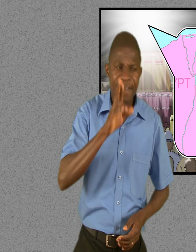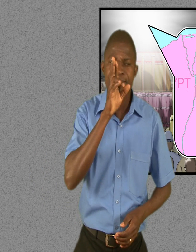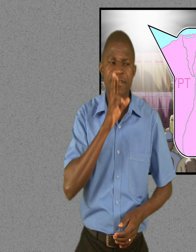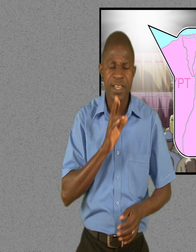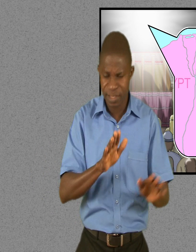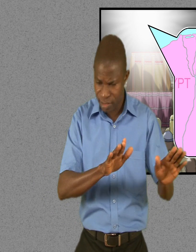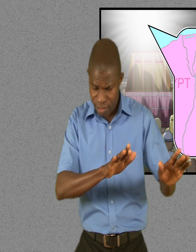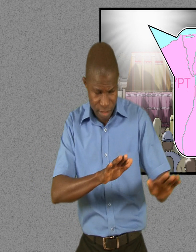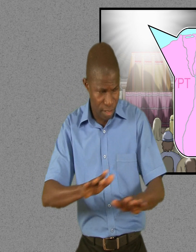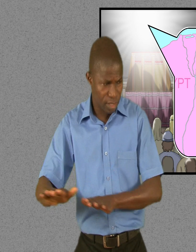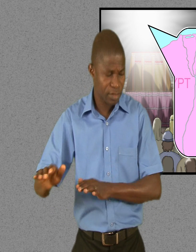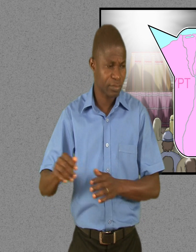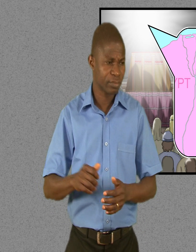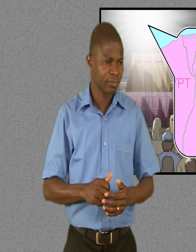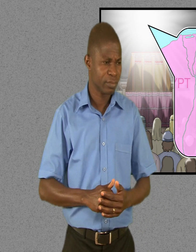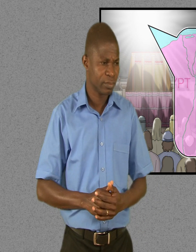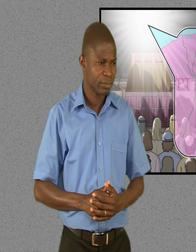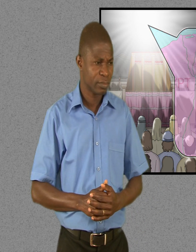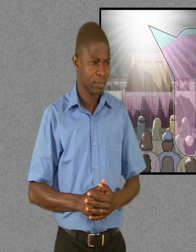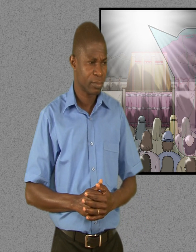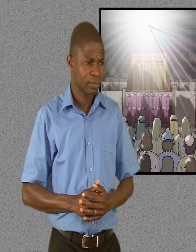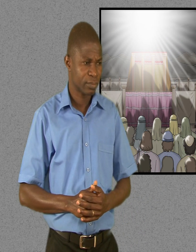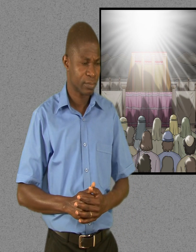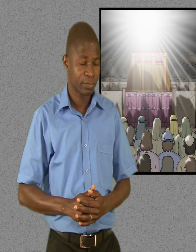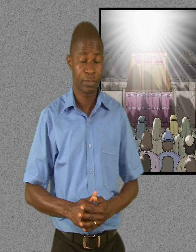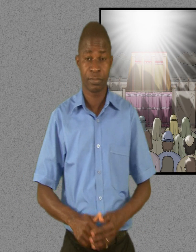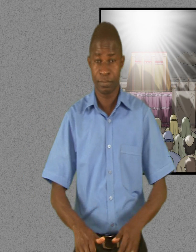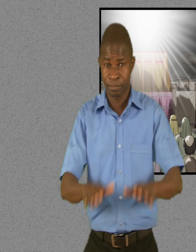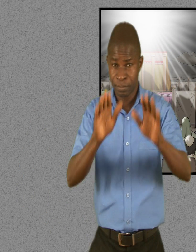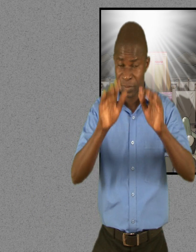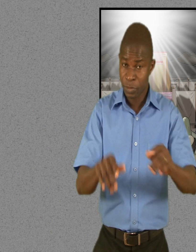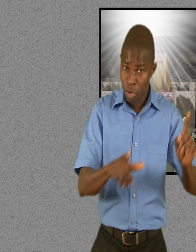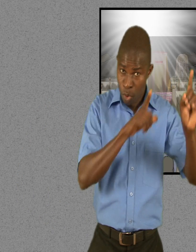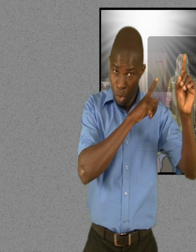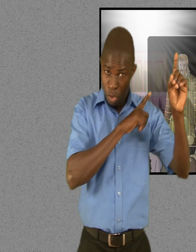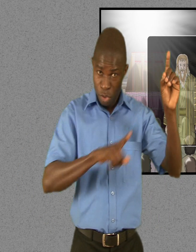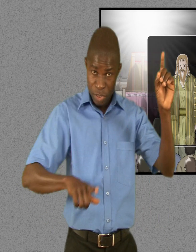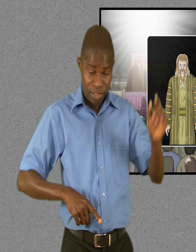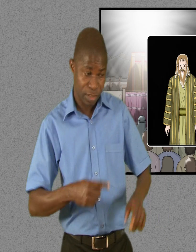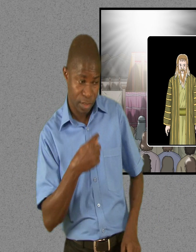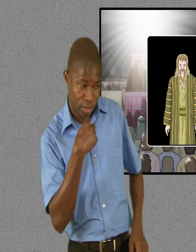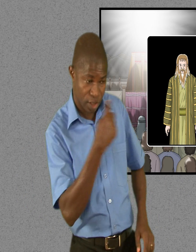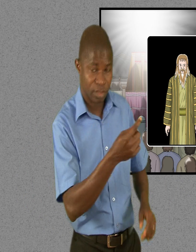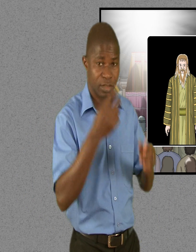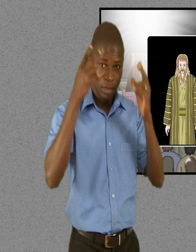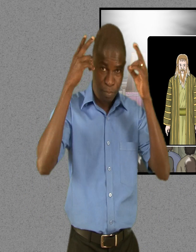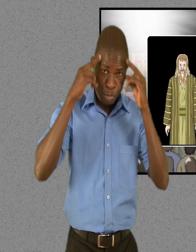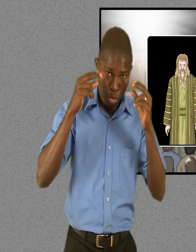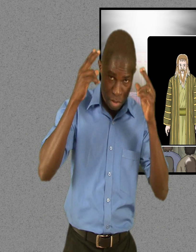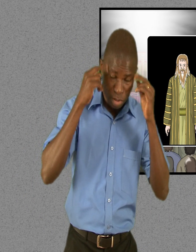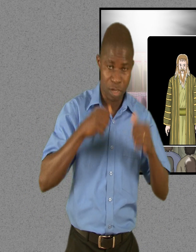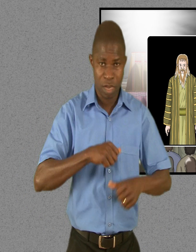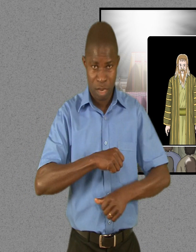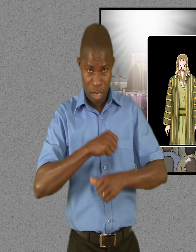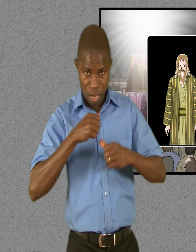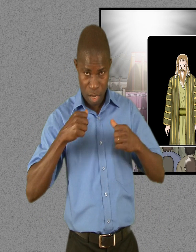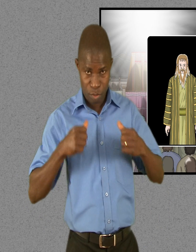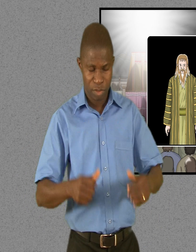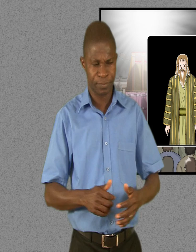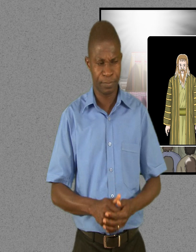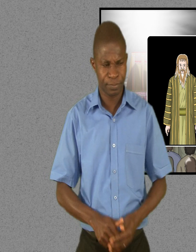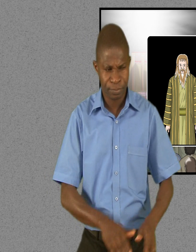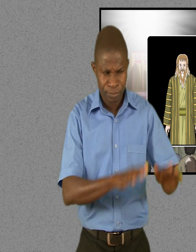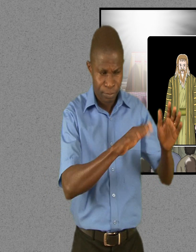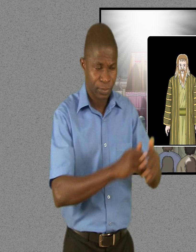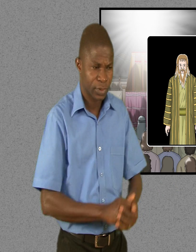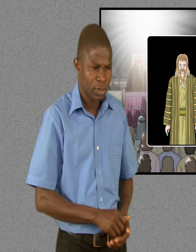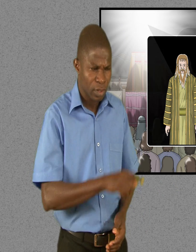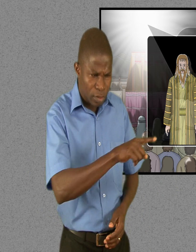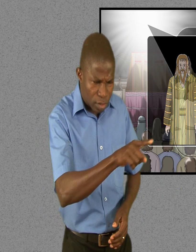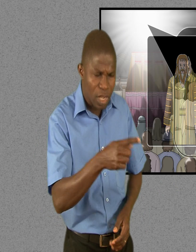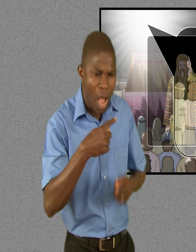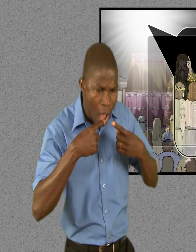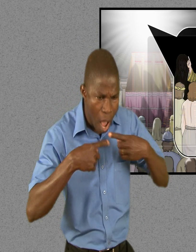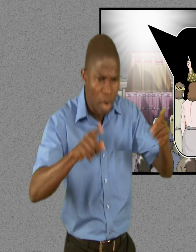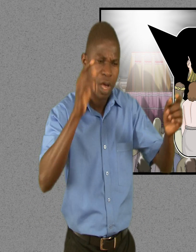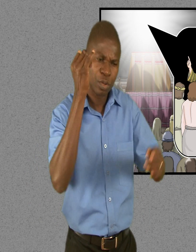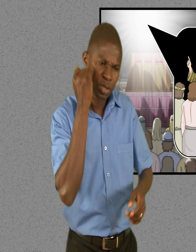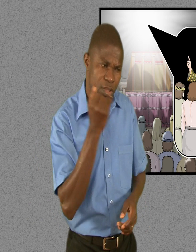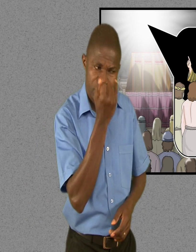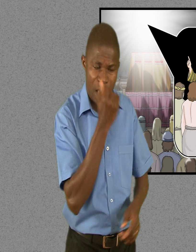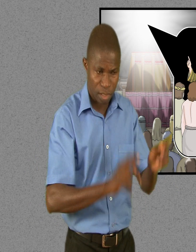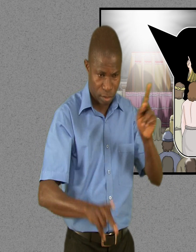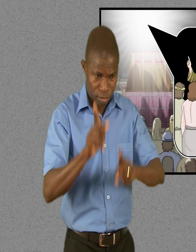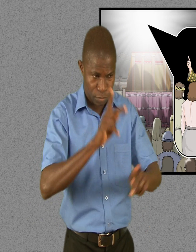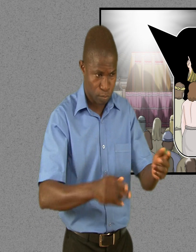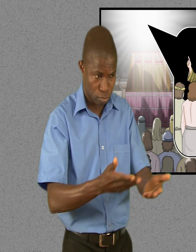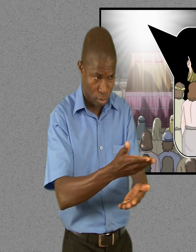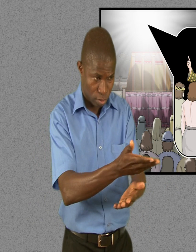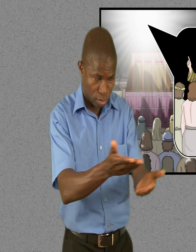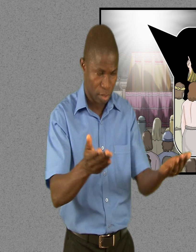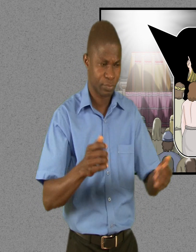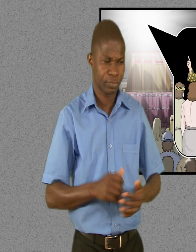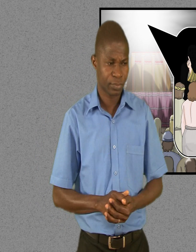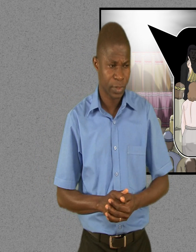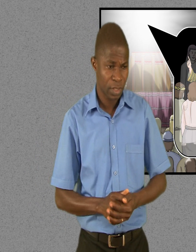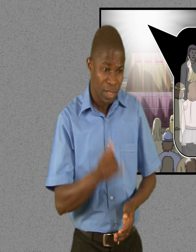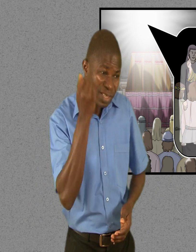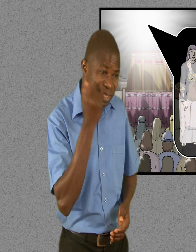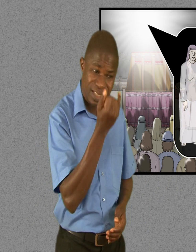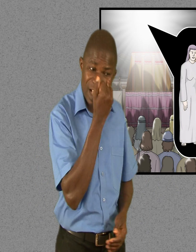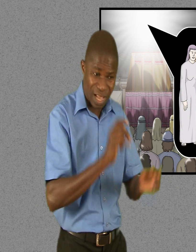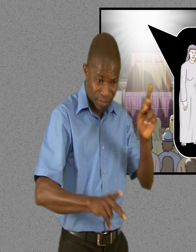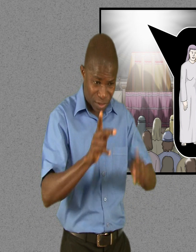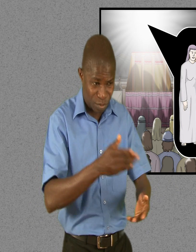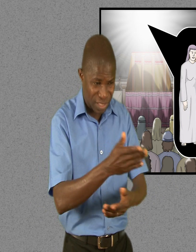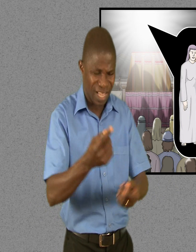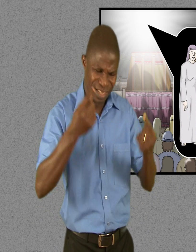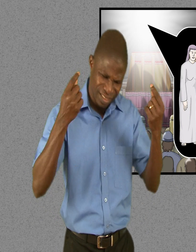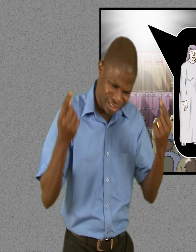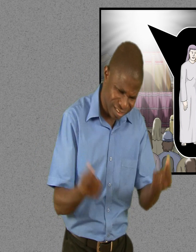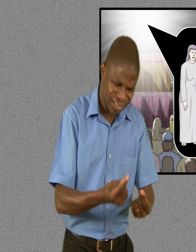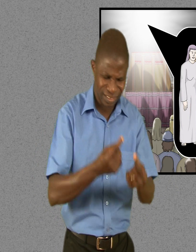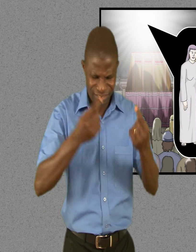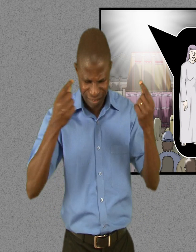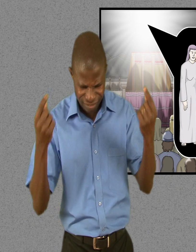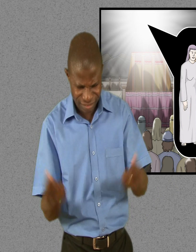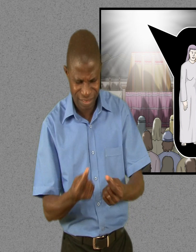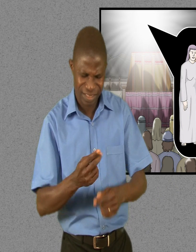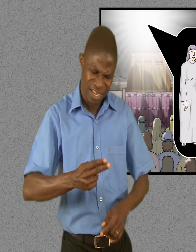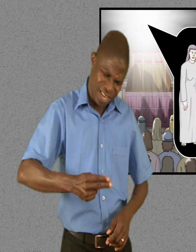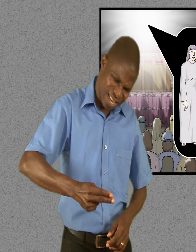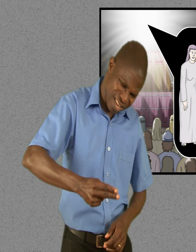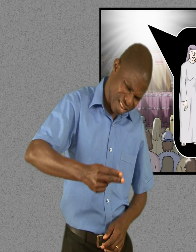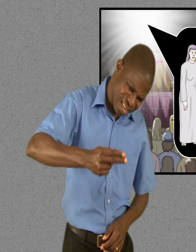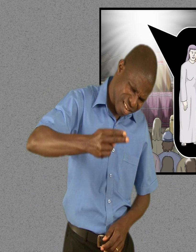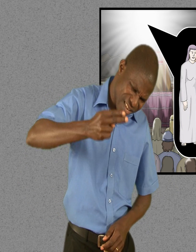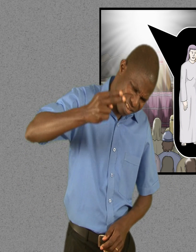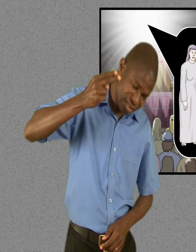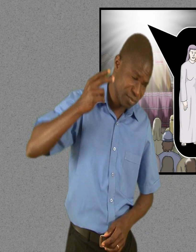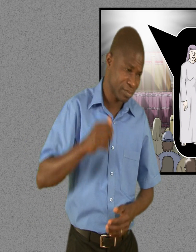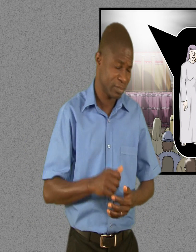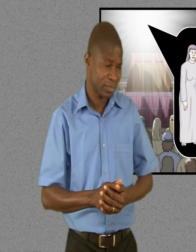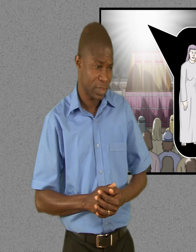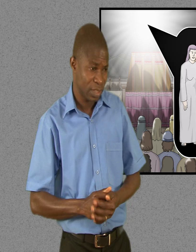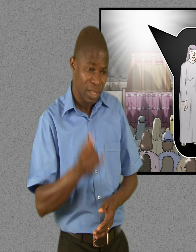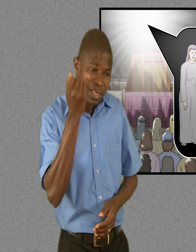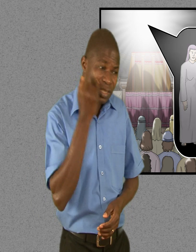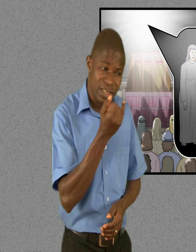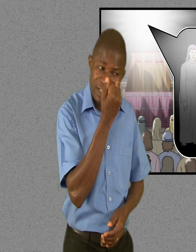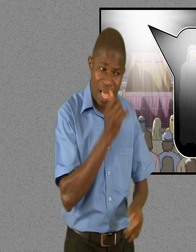Then the LORD said to Moses and Aaron, “How long will this wicked congregation grumble against Me?